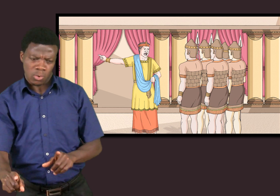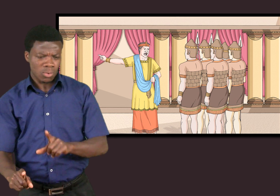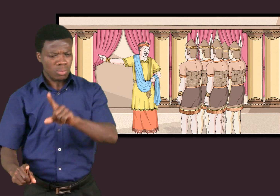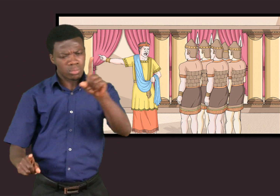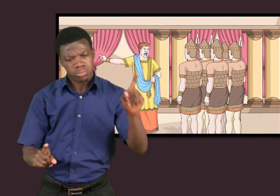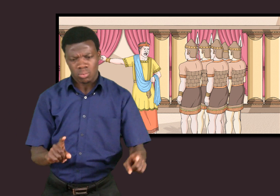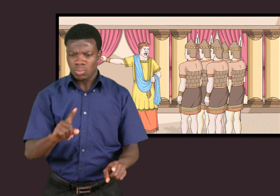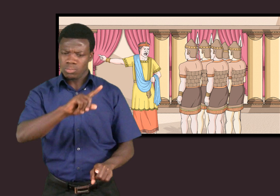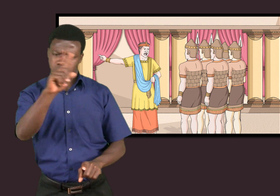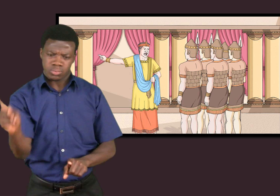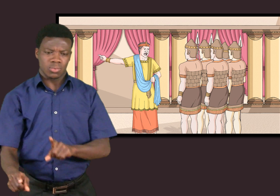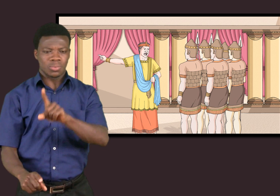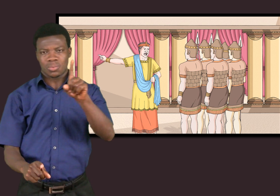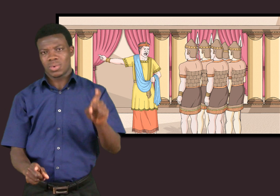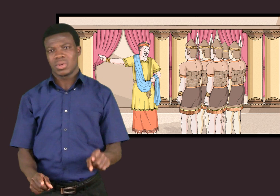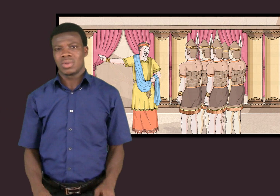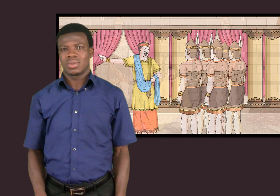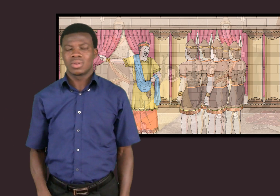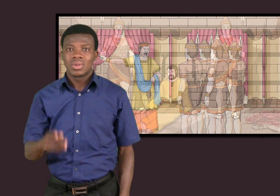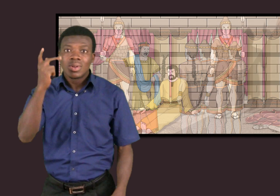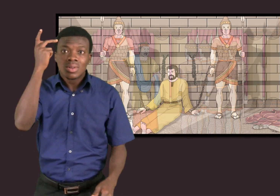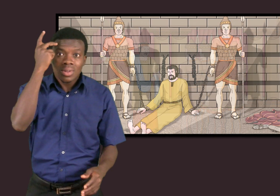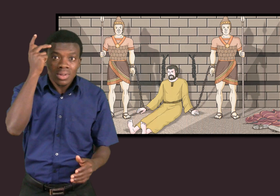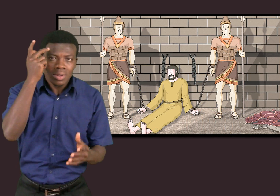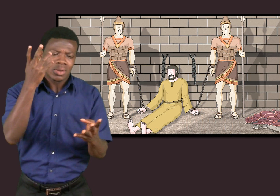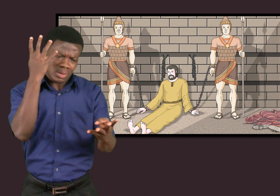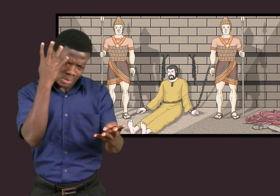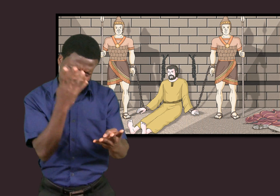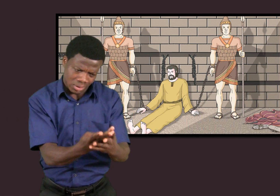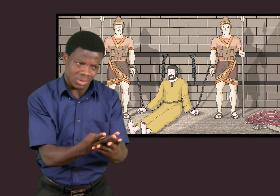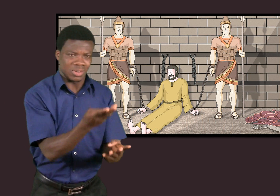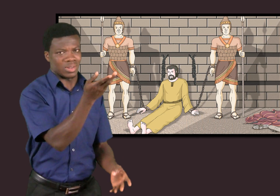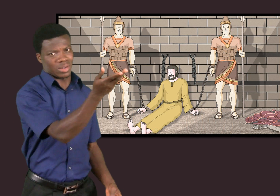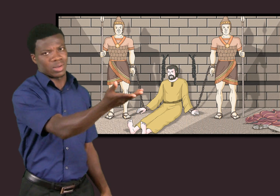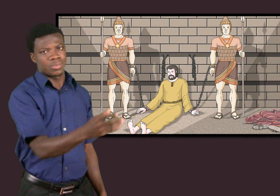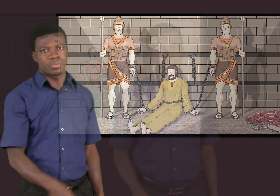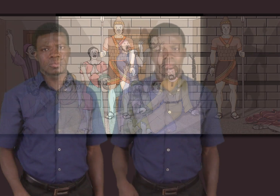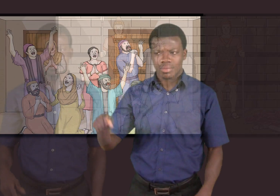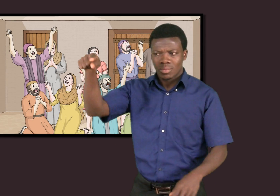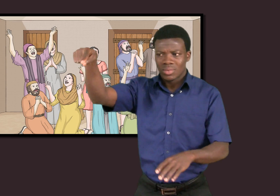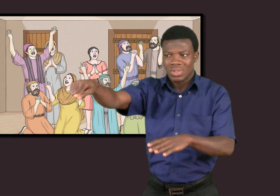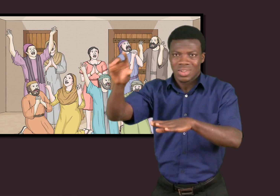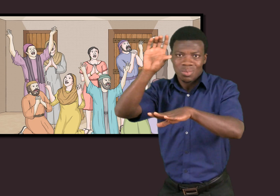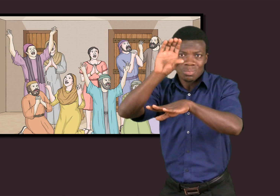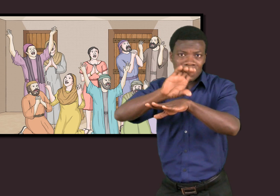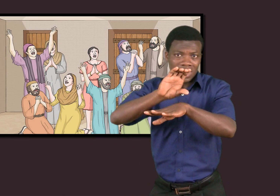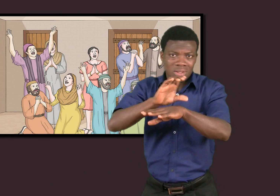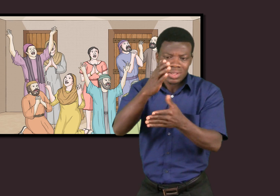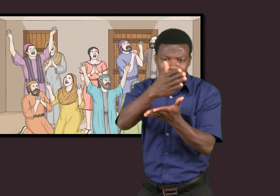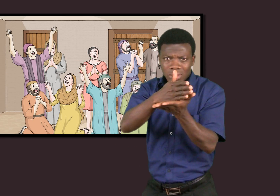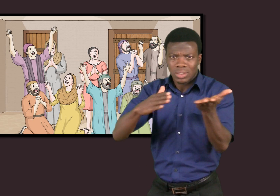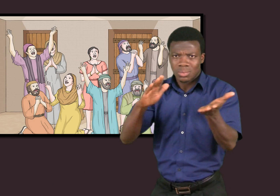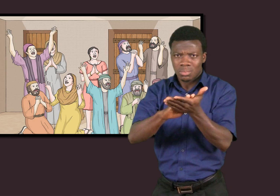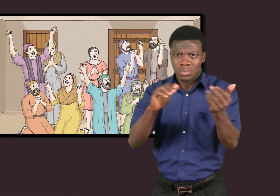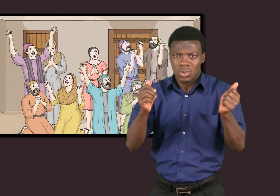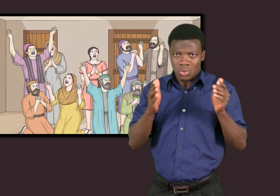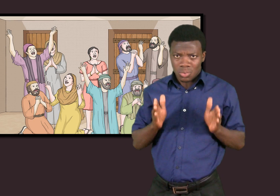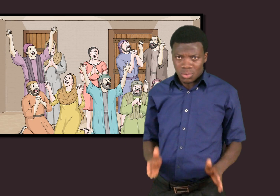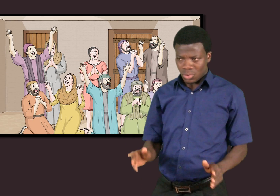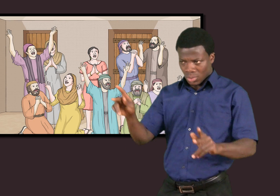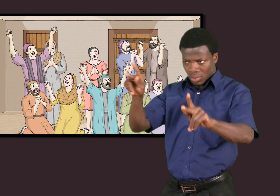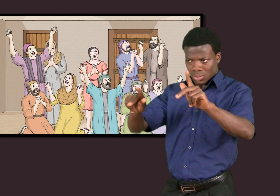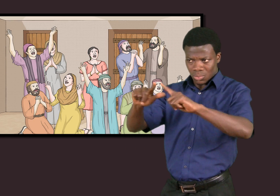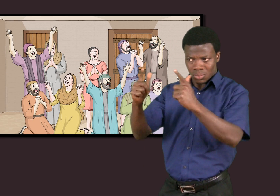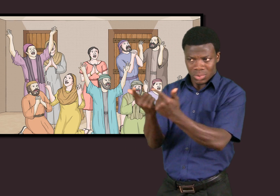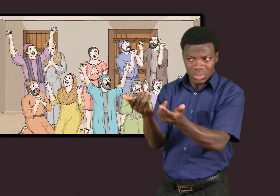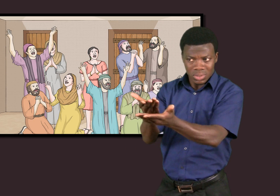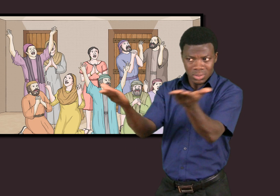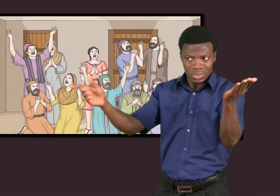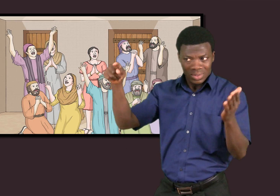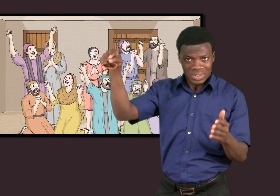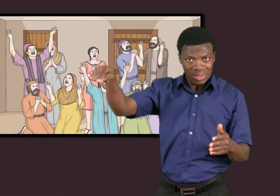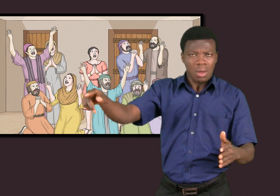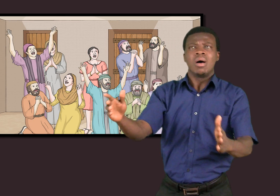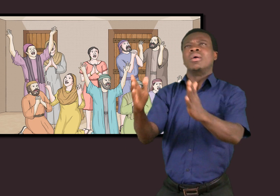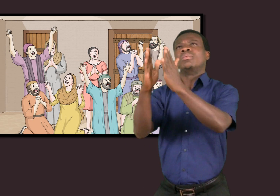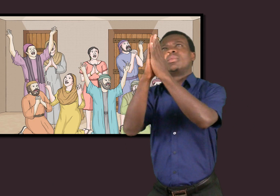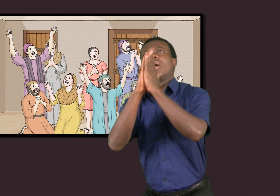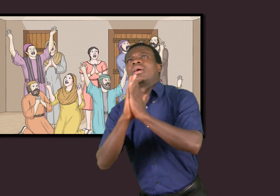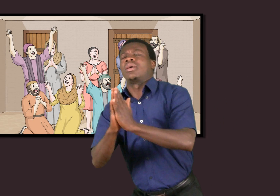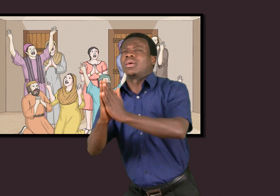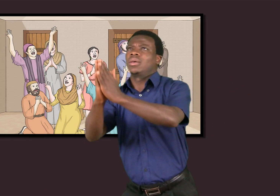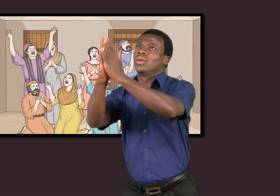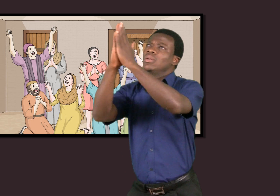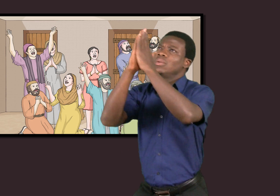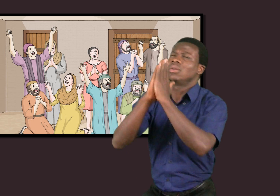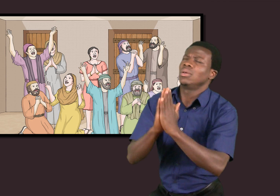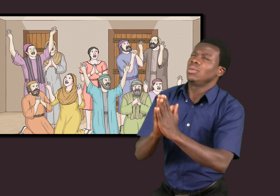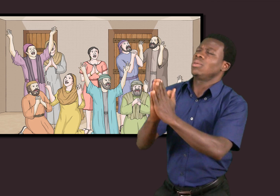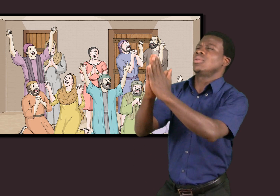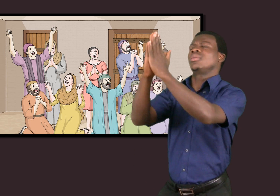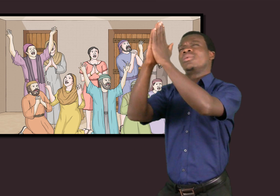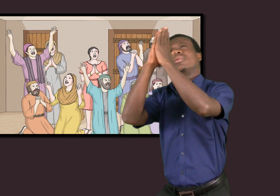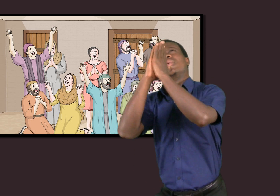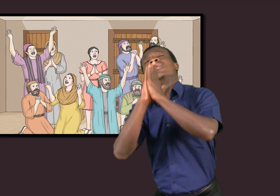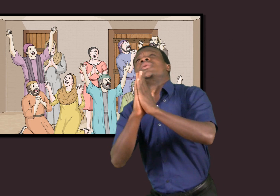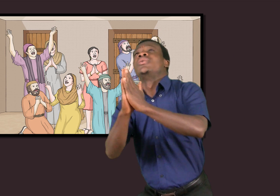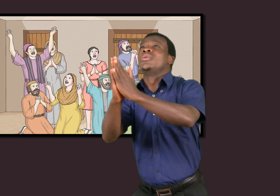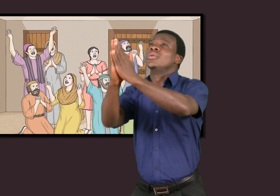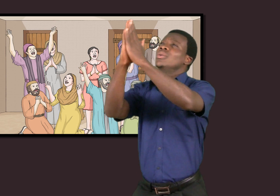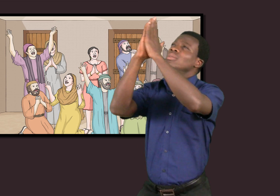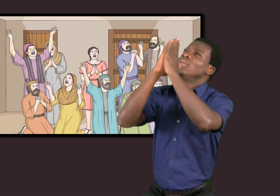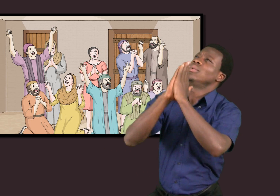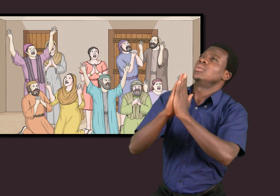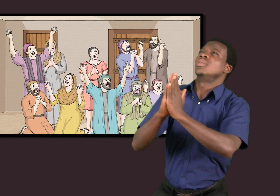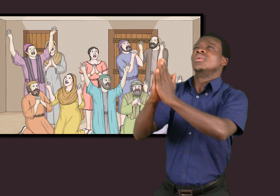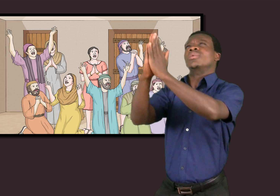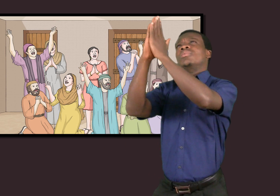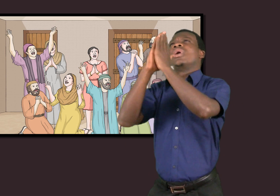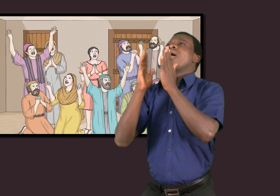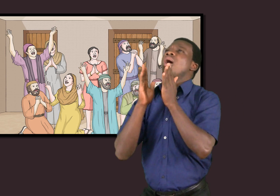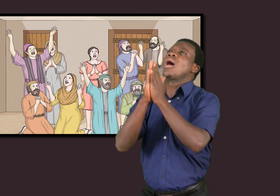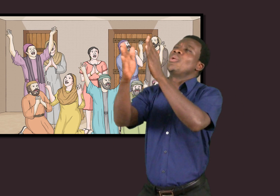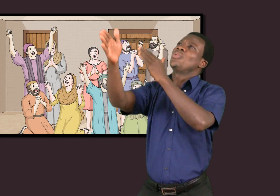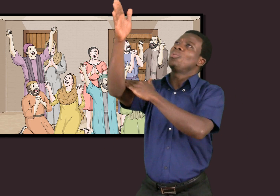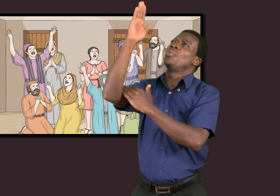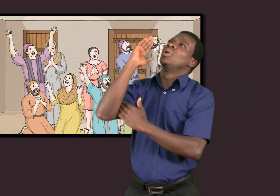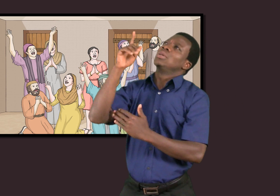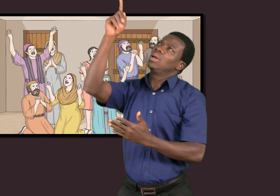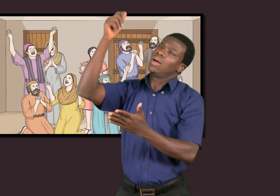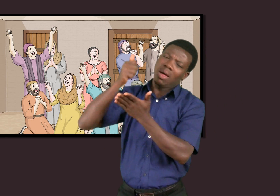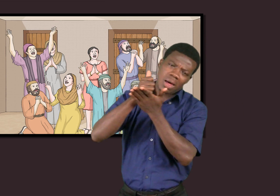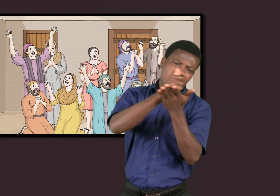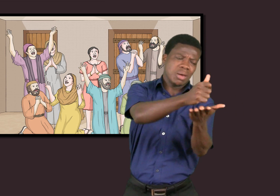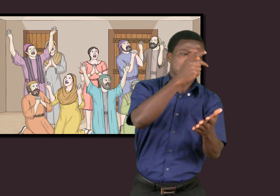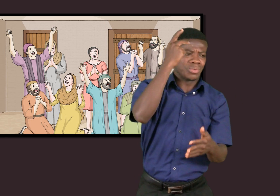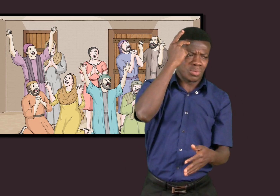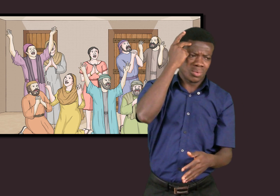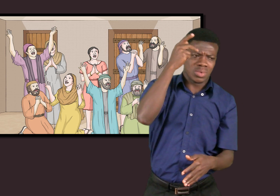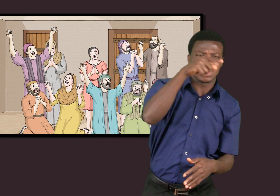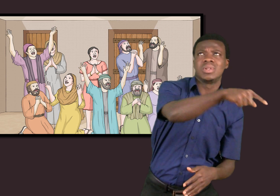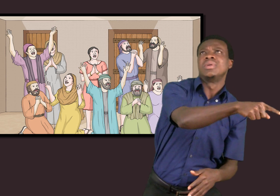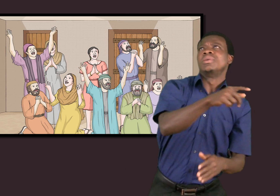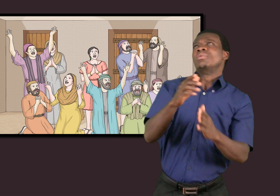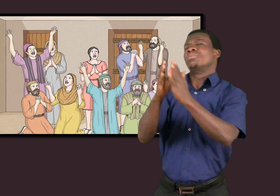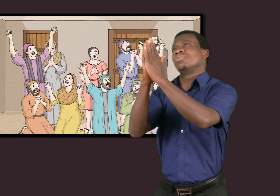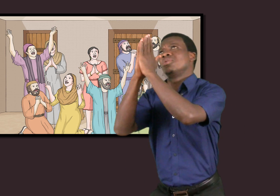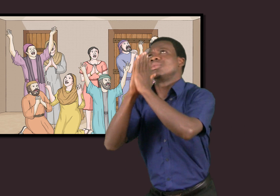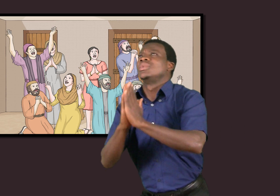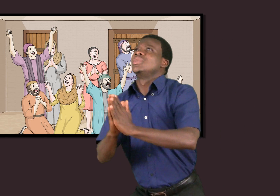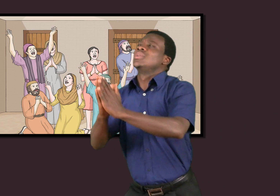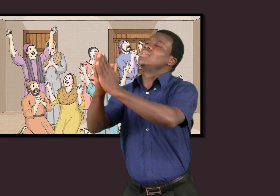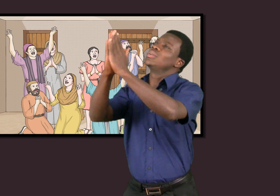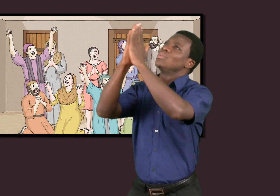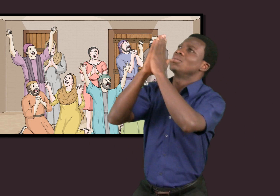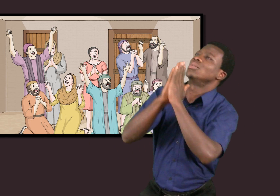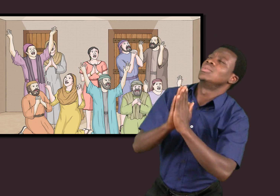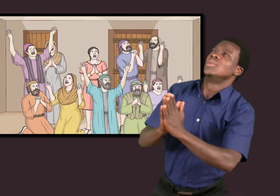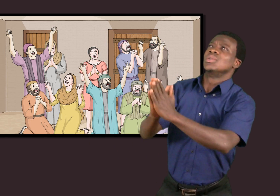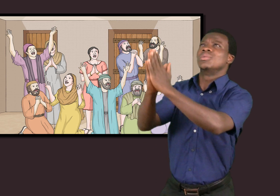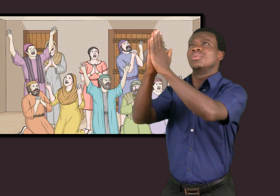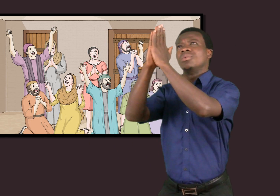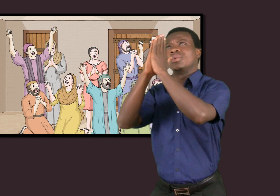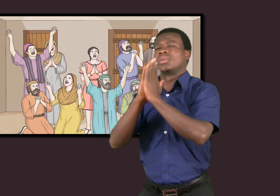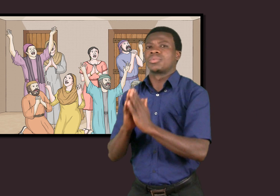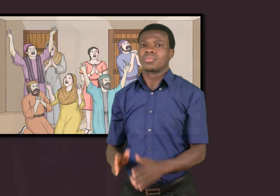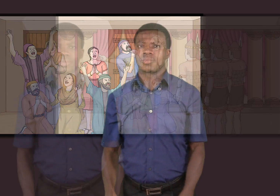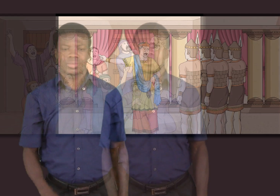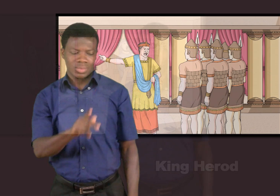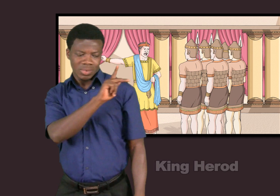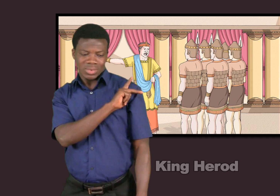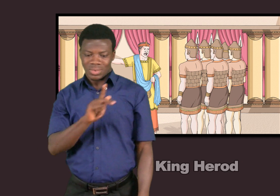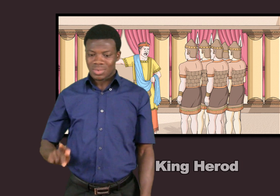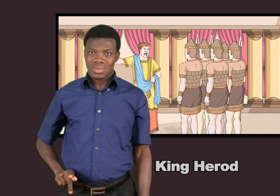So Peter was kept in prison, but the church was fervently praying to God for him.